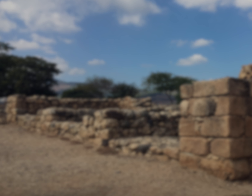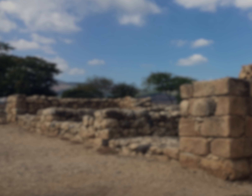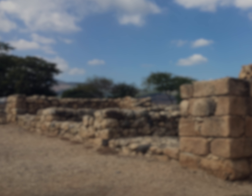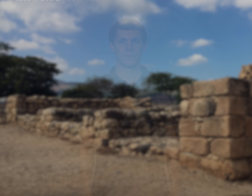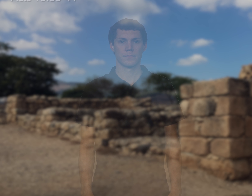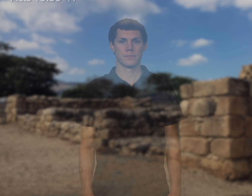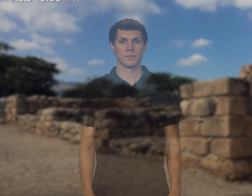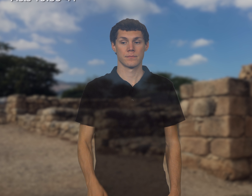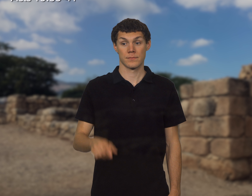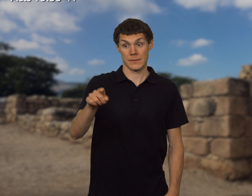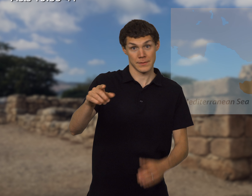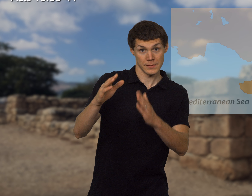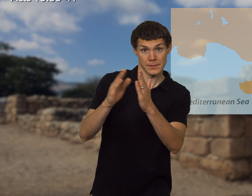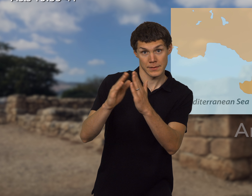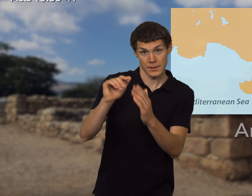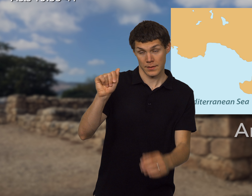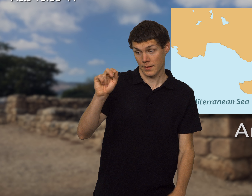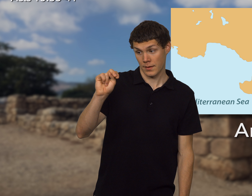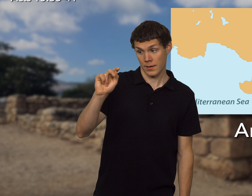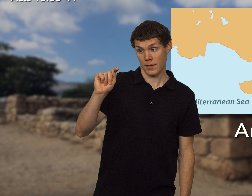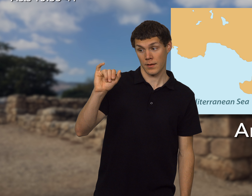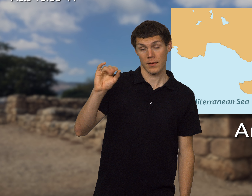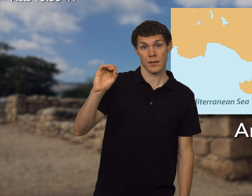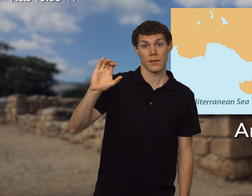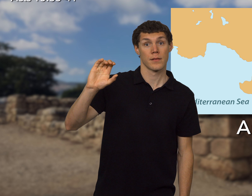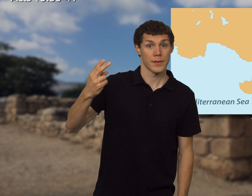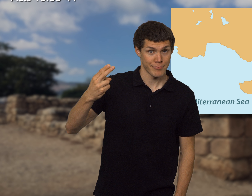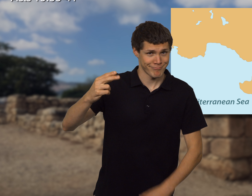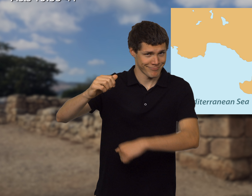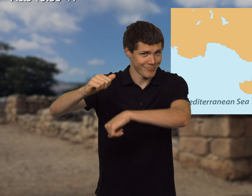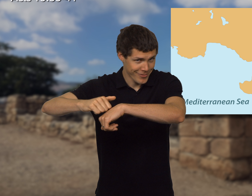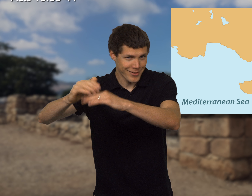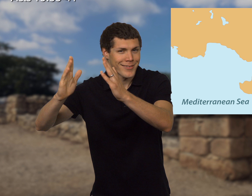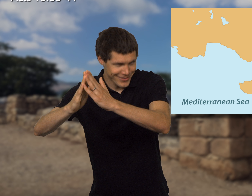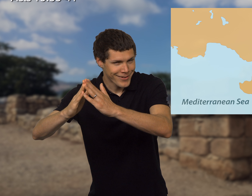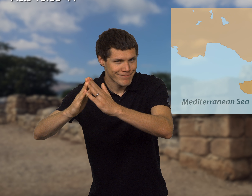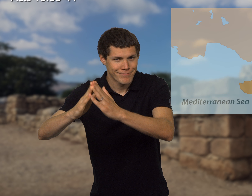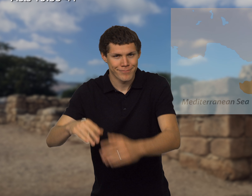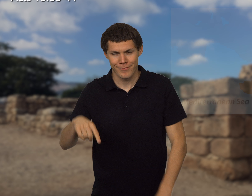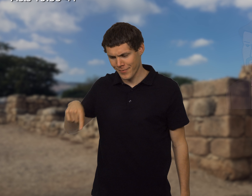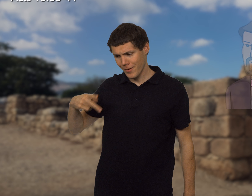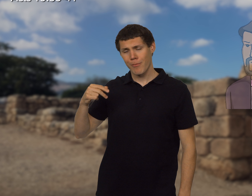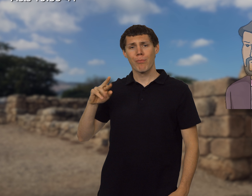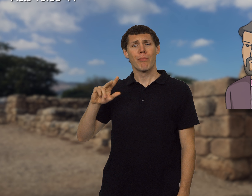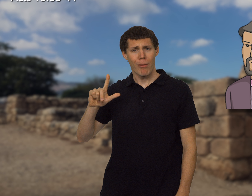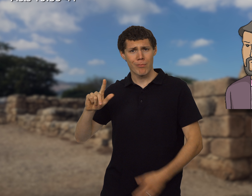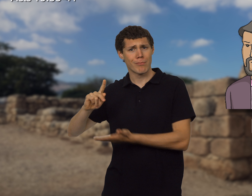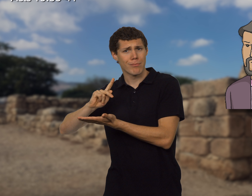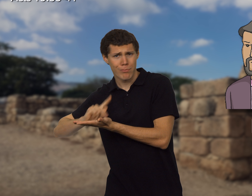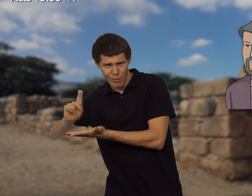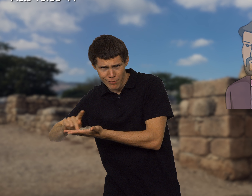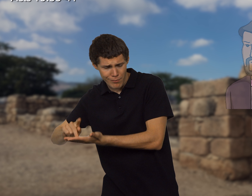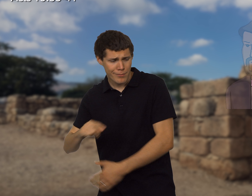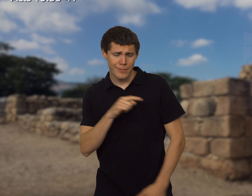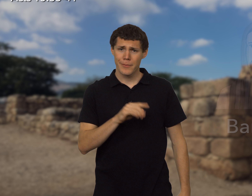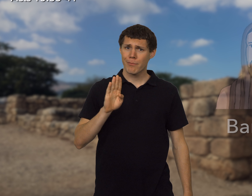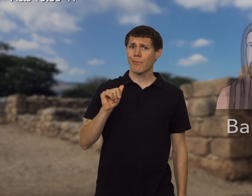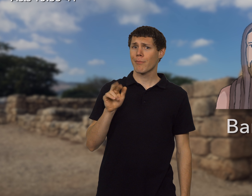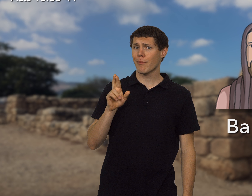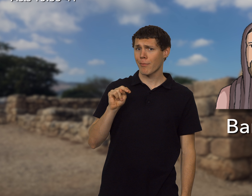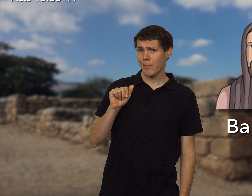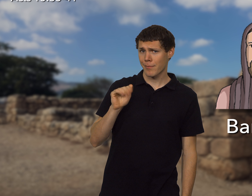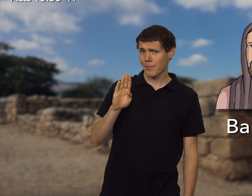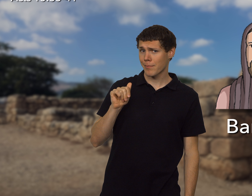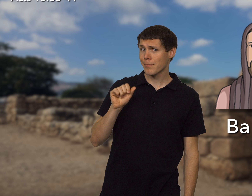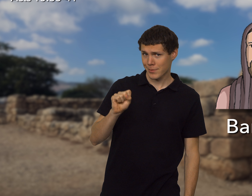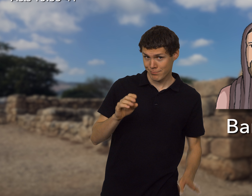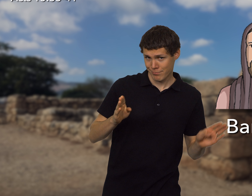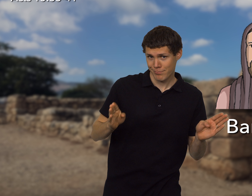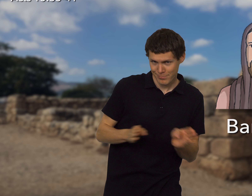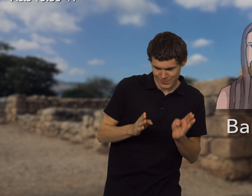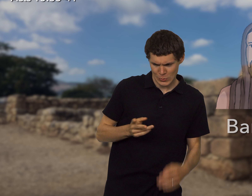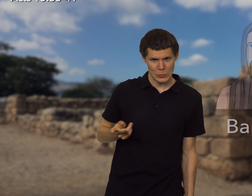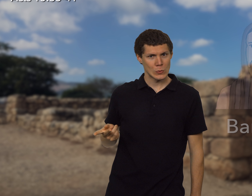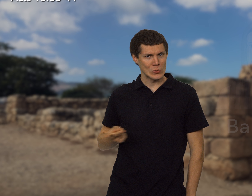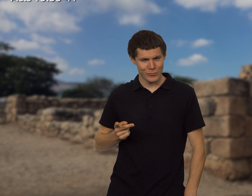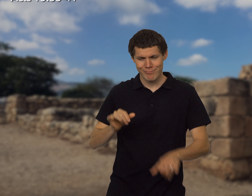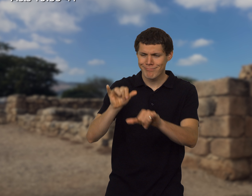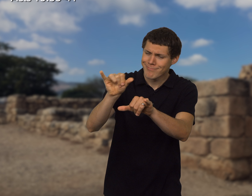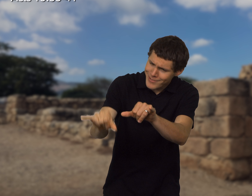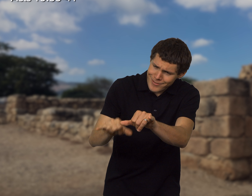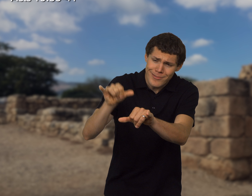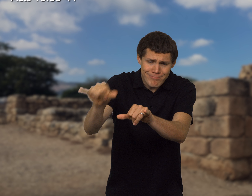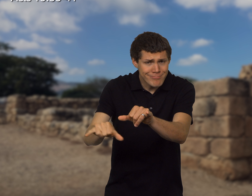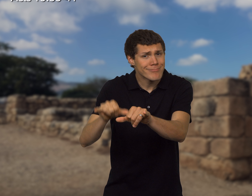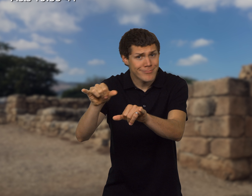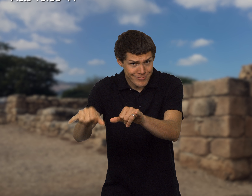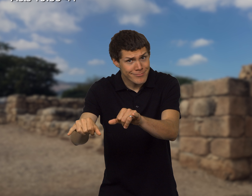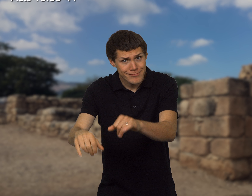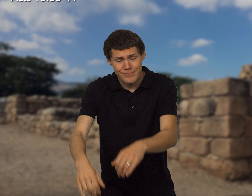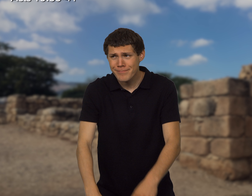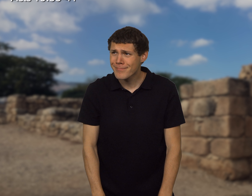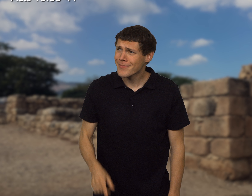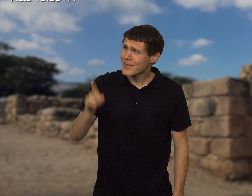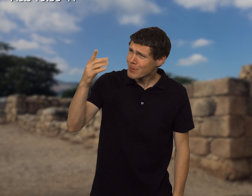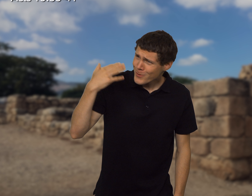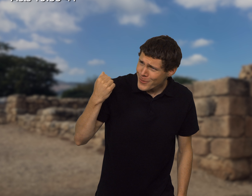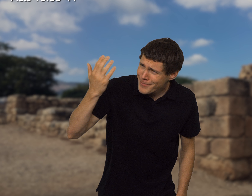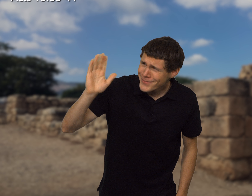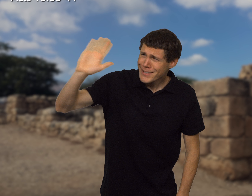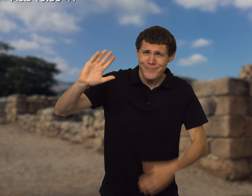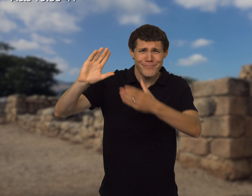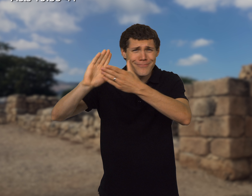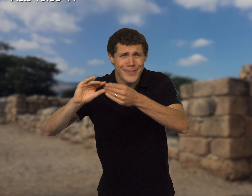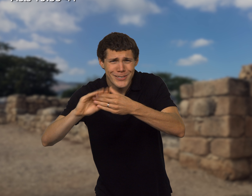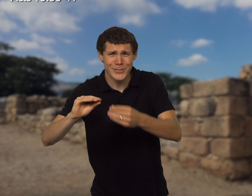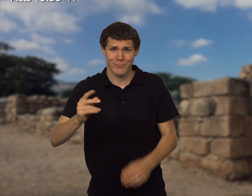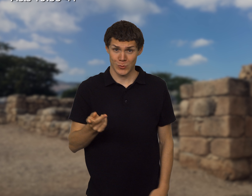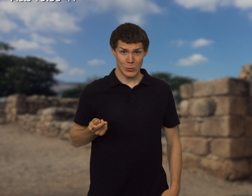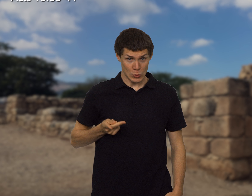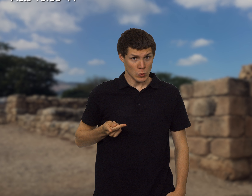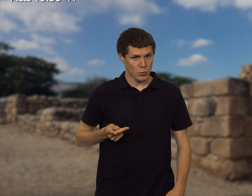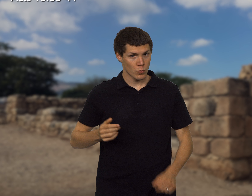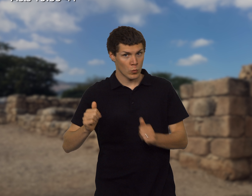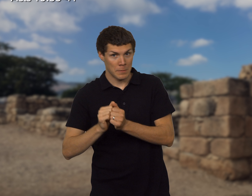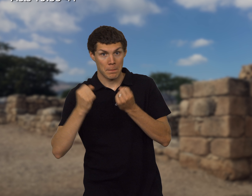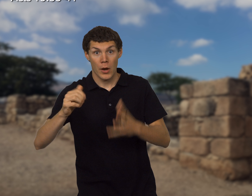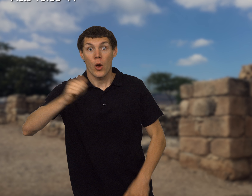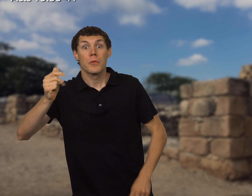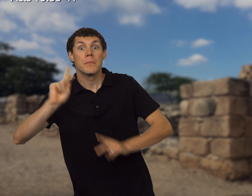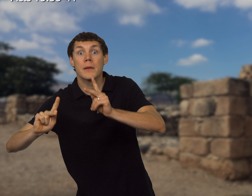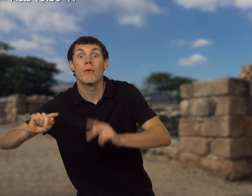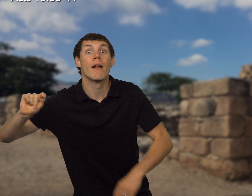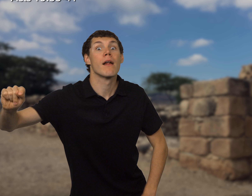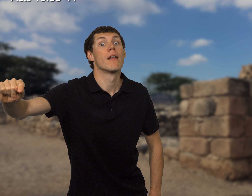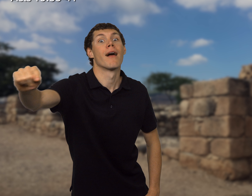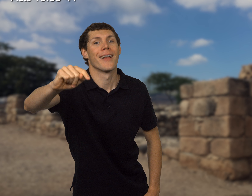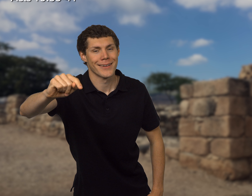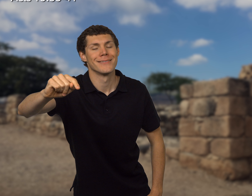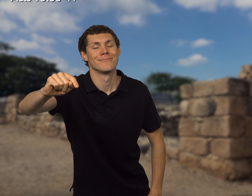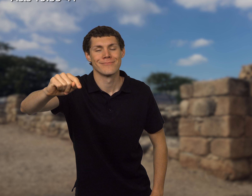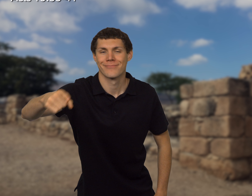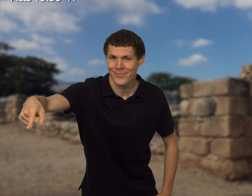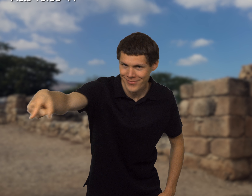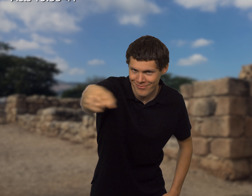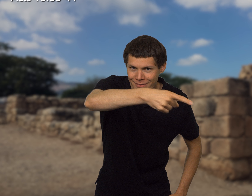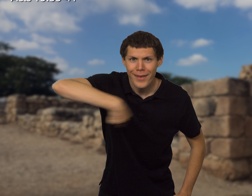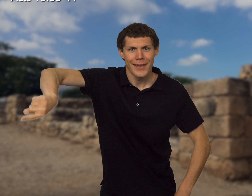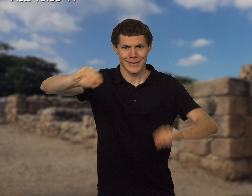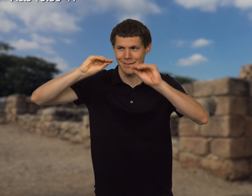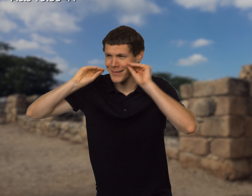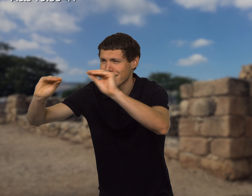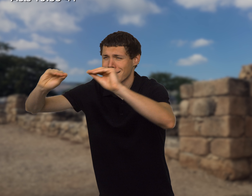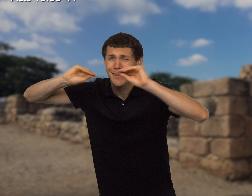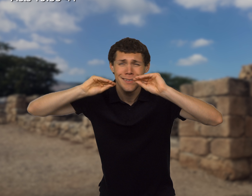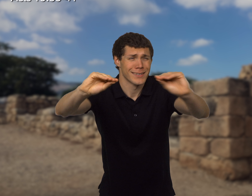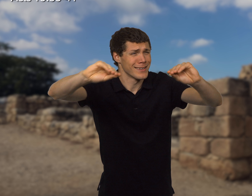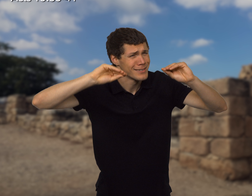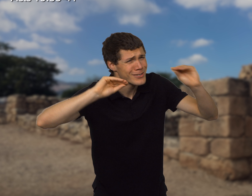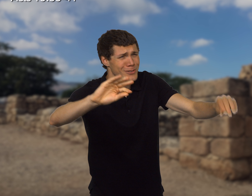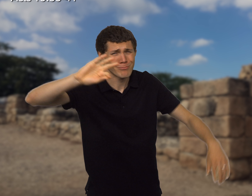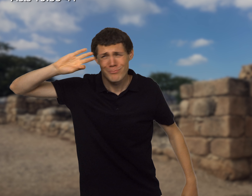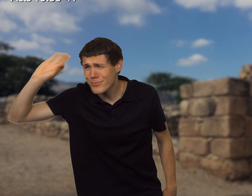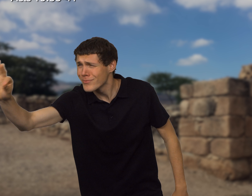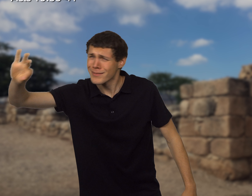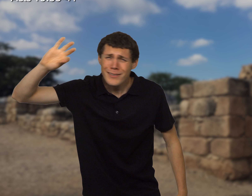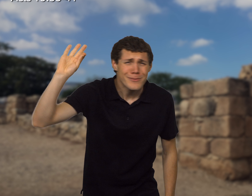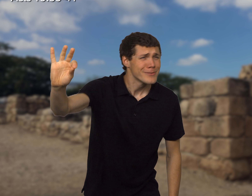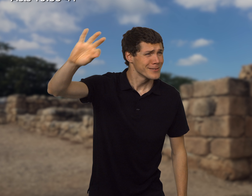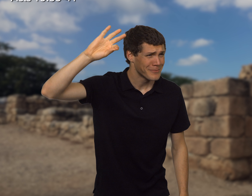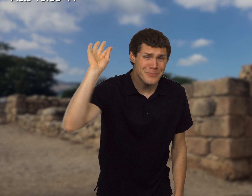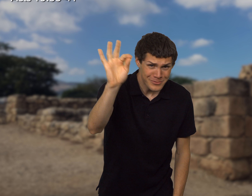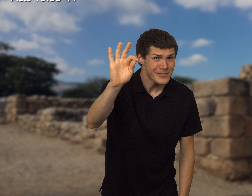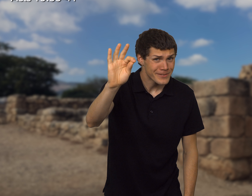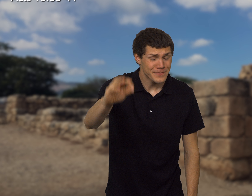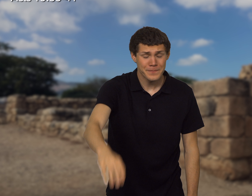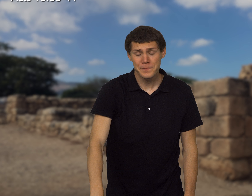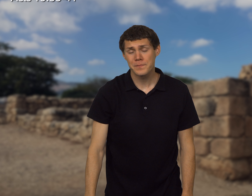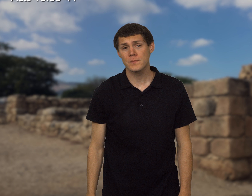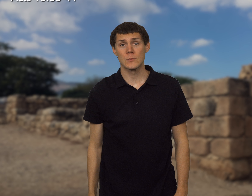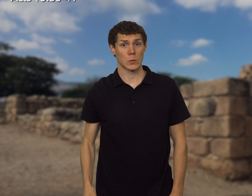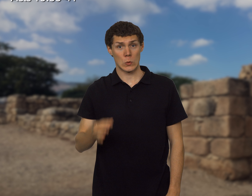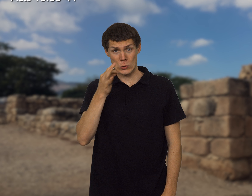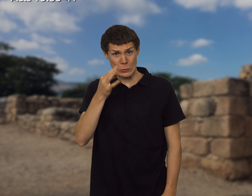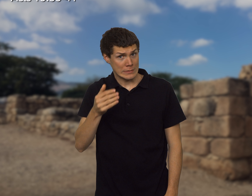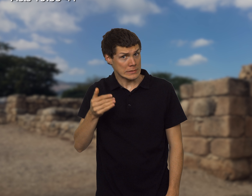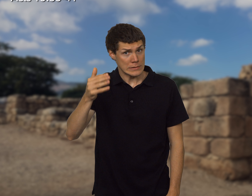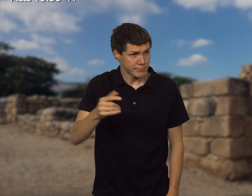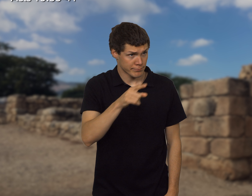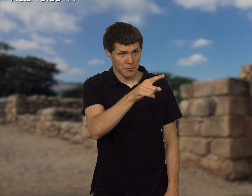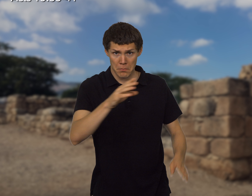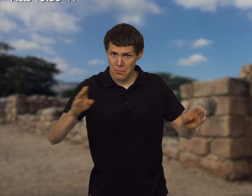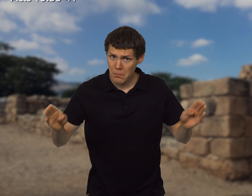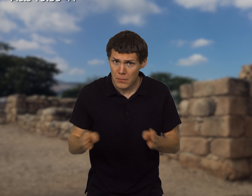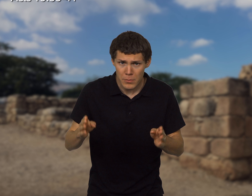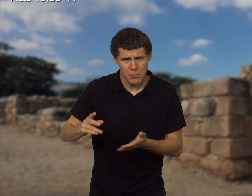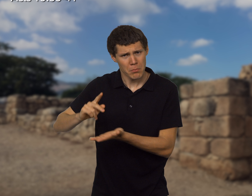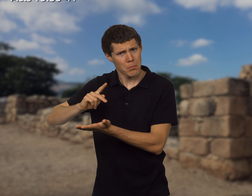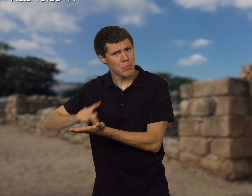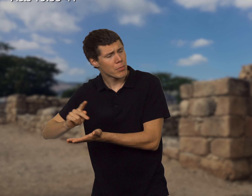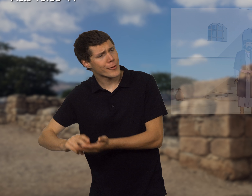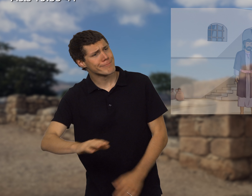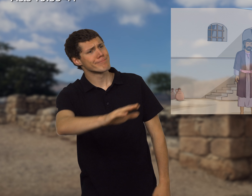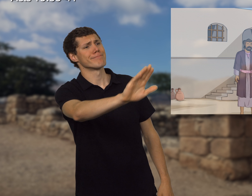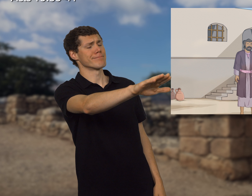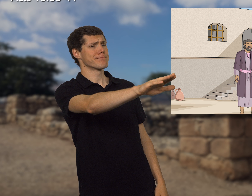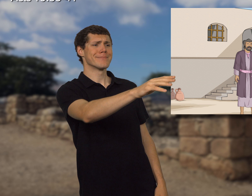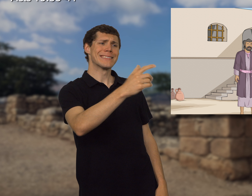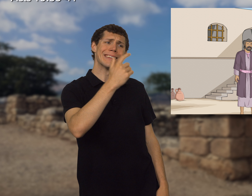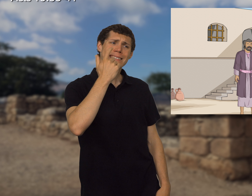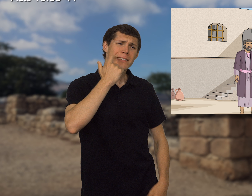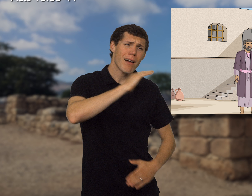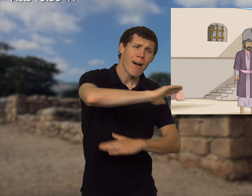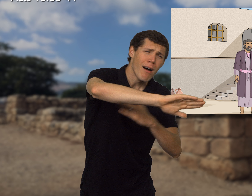But Paul and Barnabas remained at Antioch, along with many others, teaching and preaching the word of the Lord.